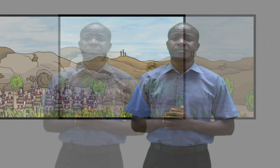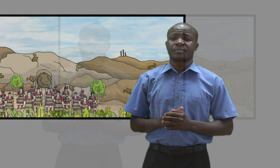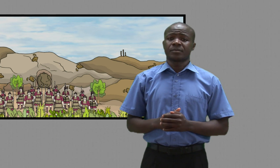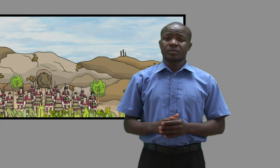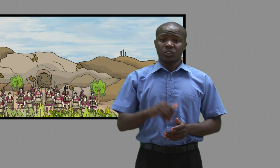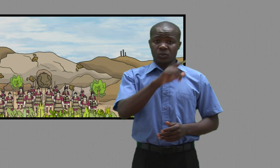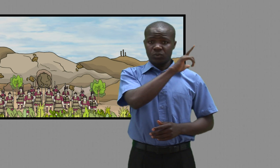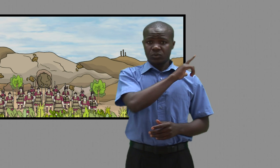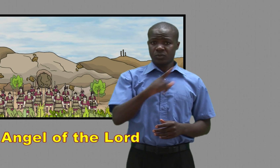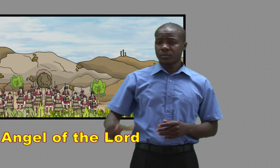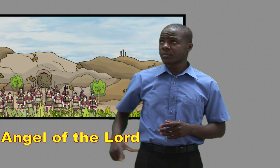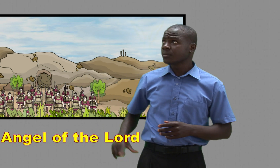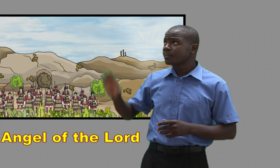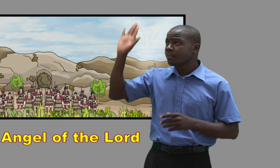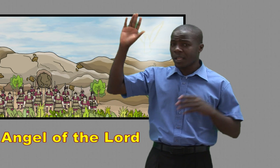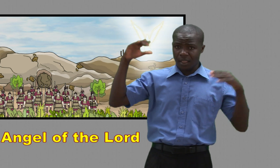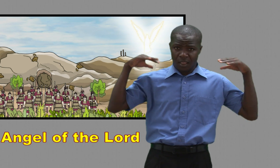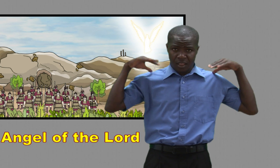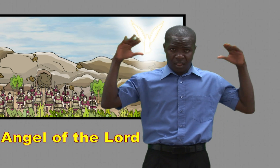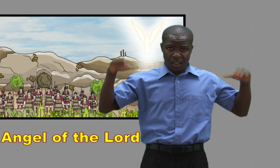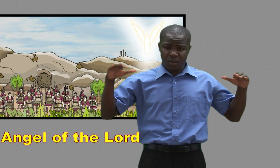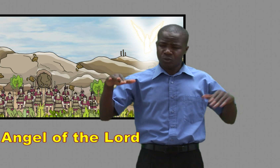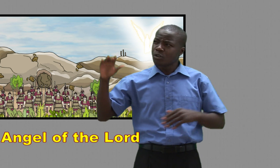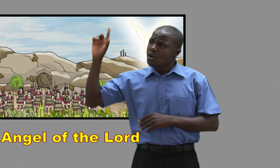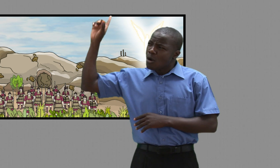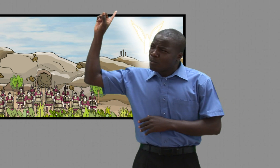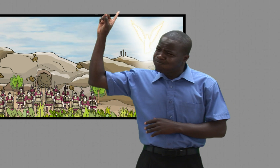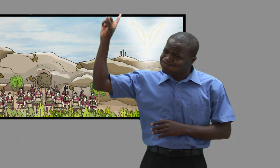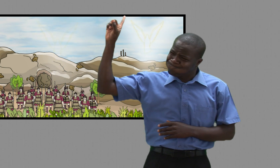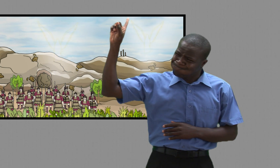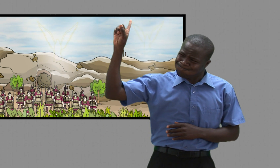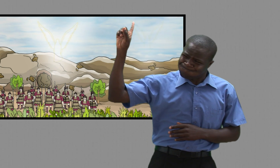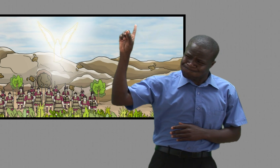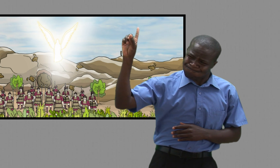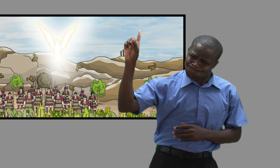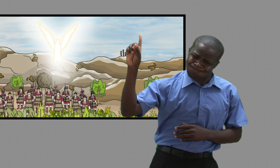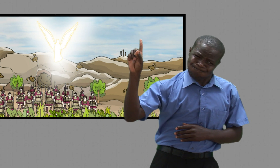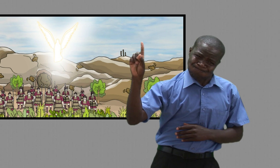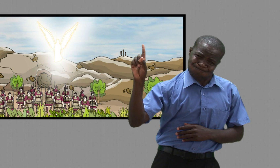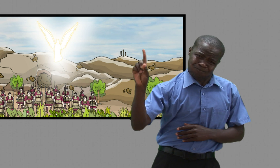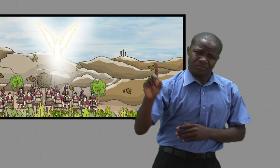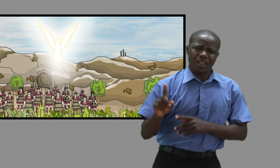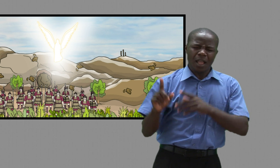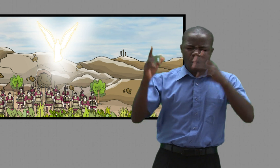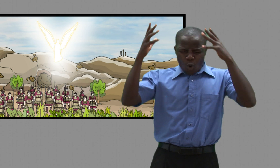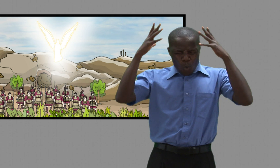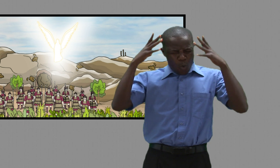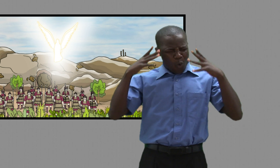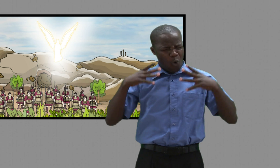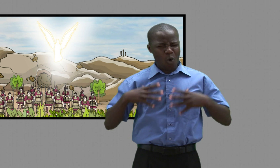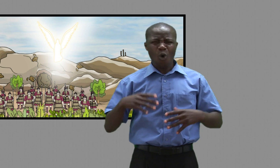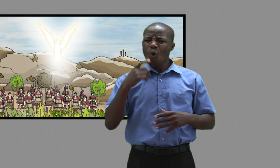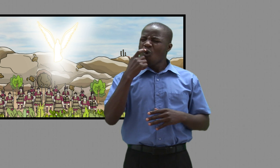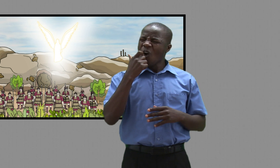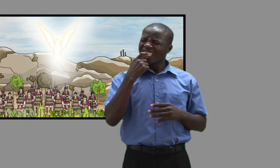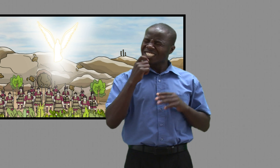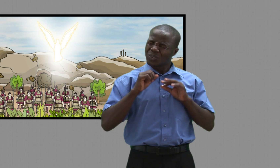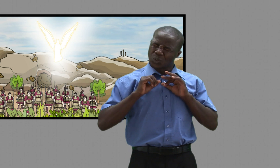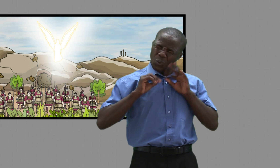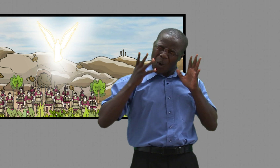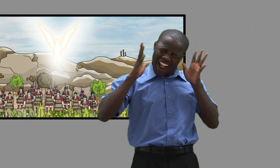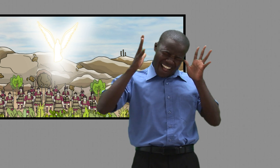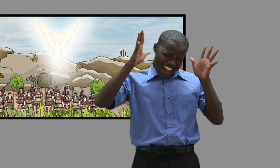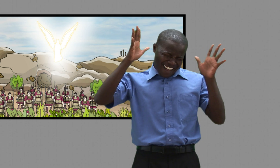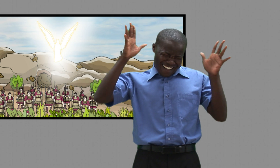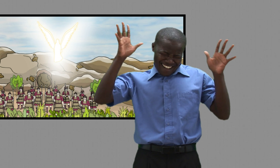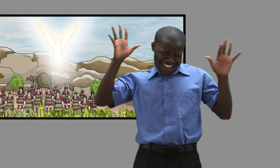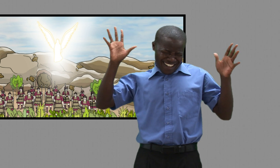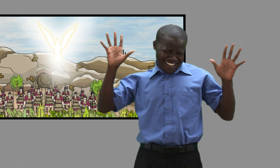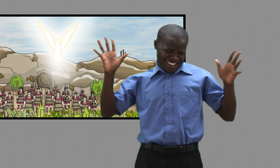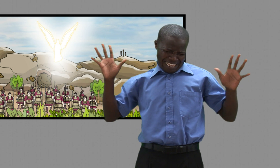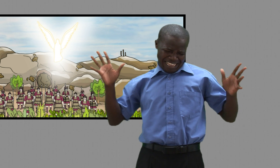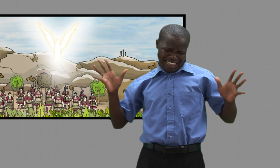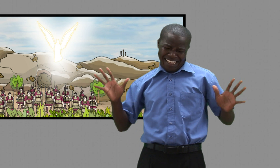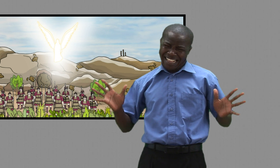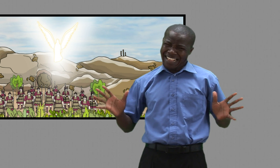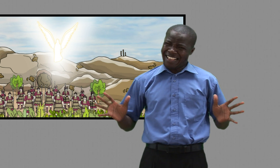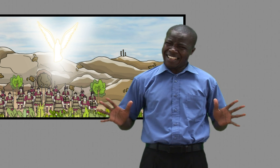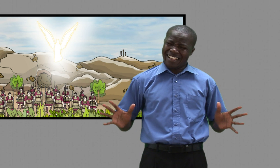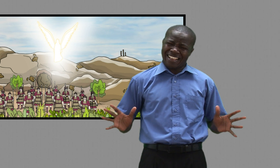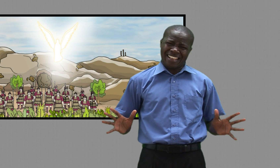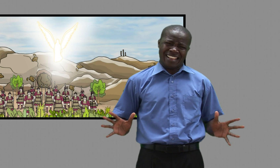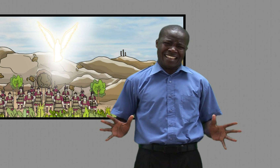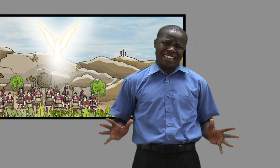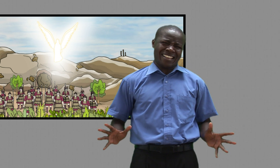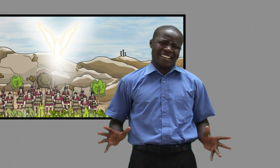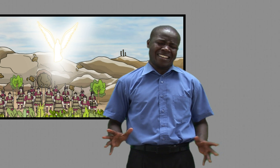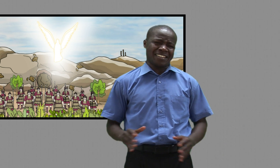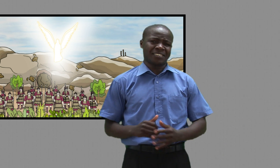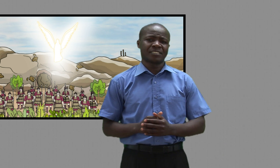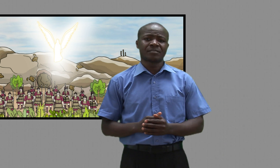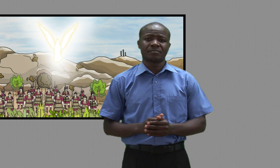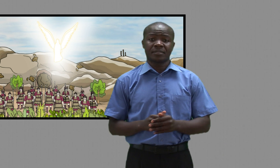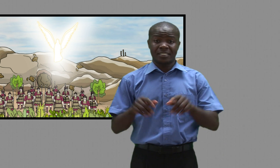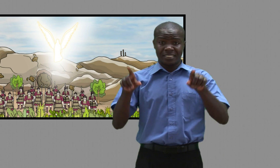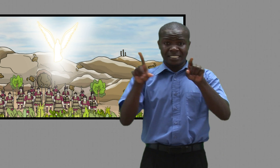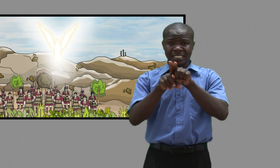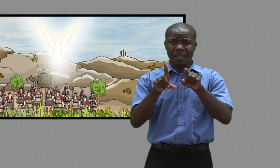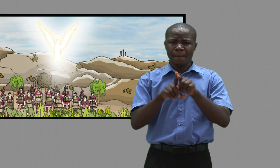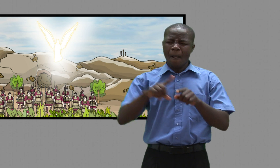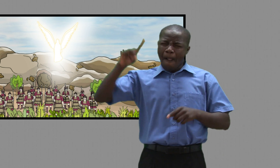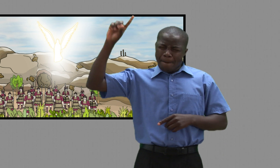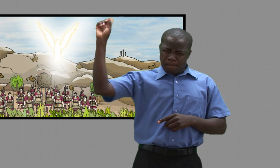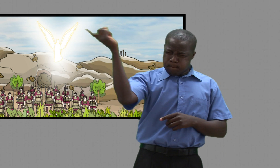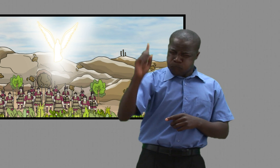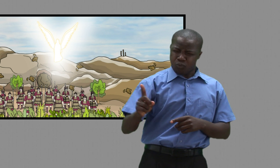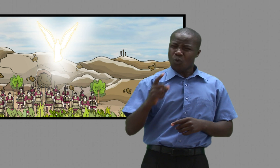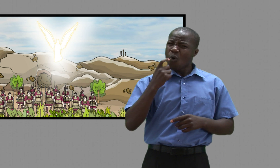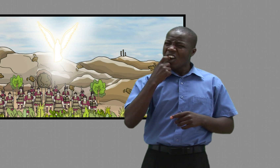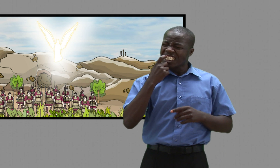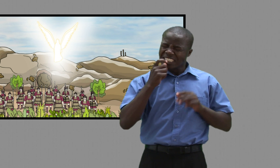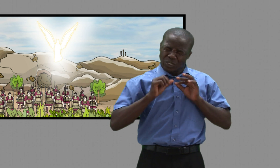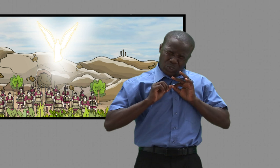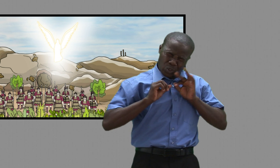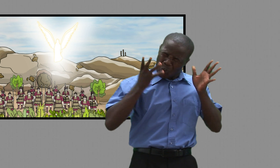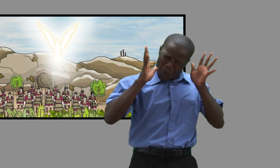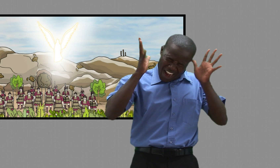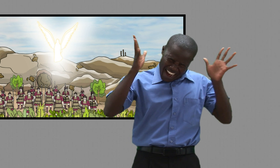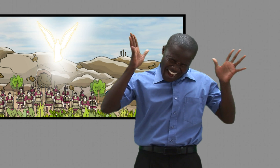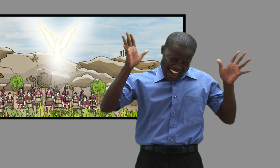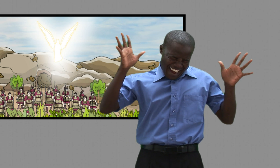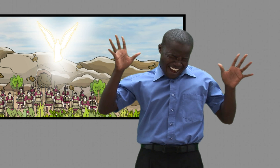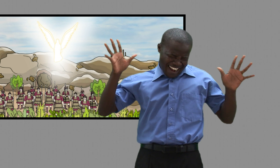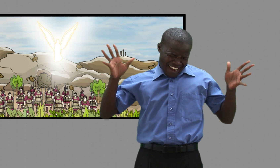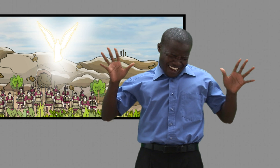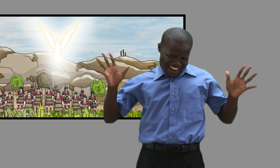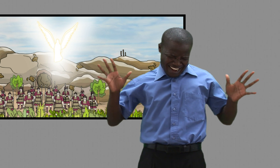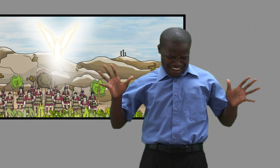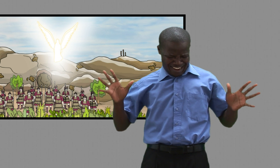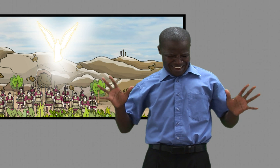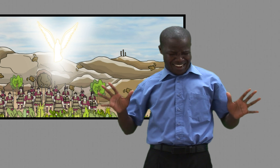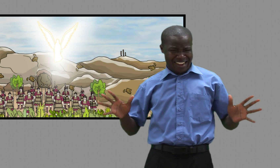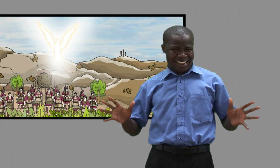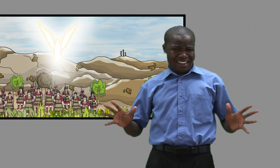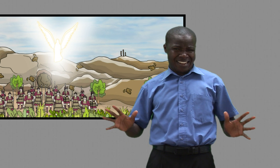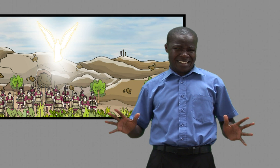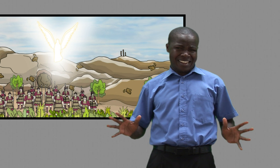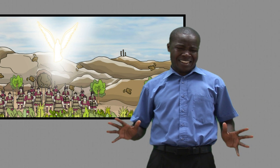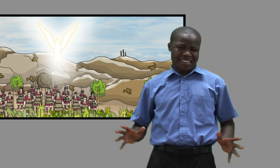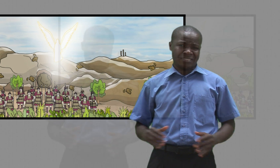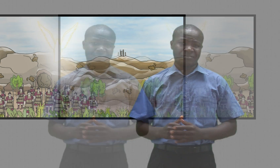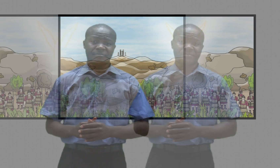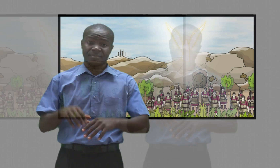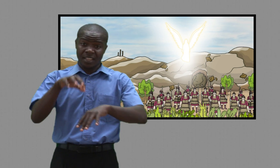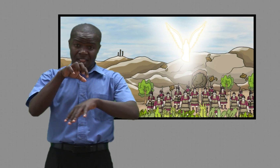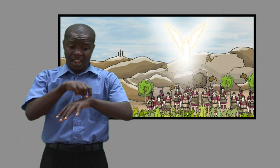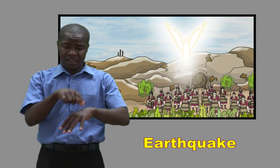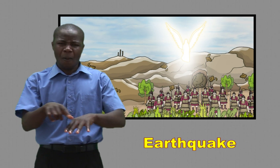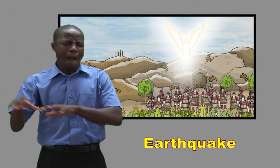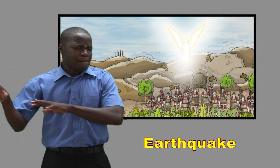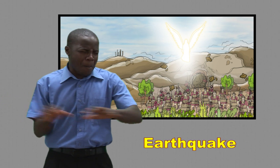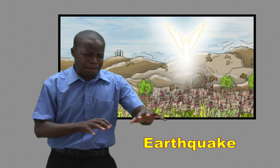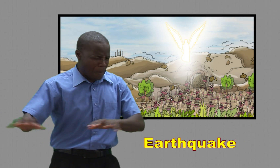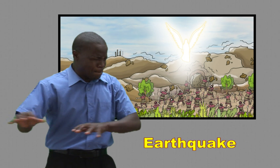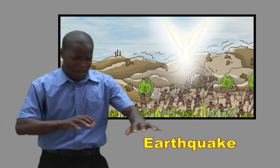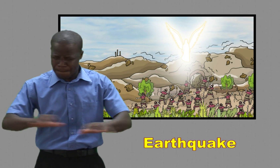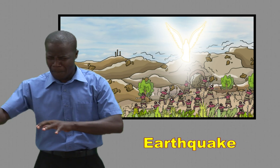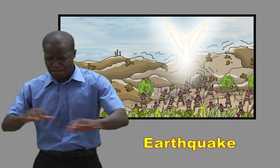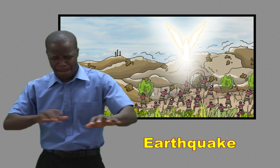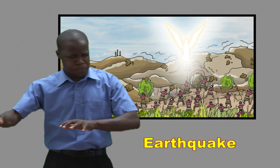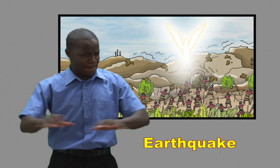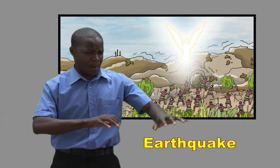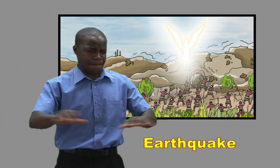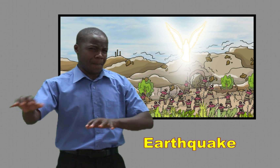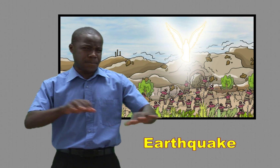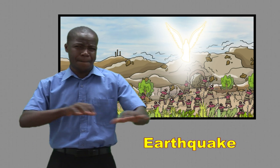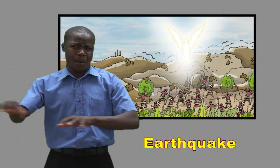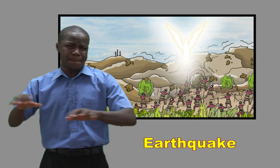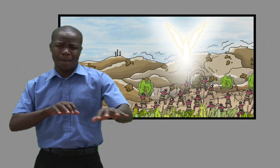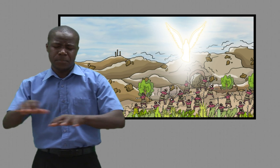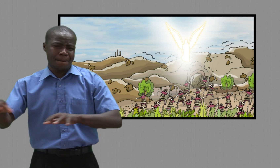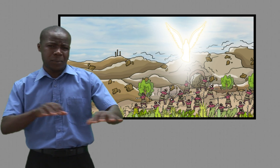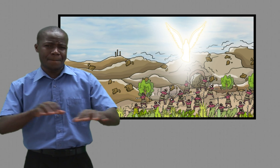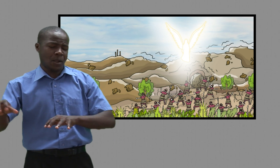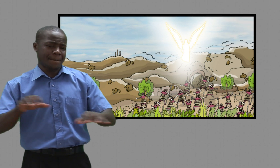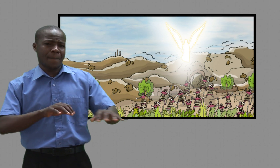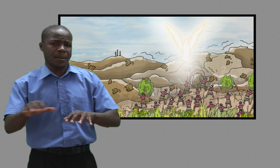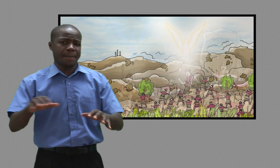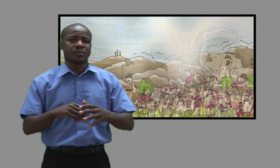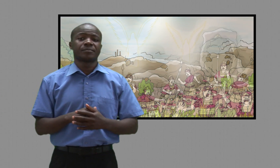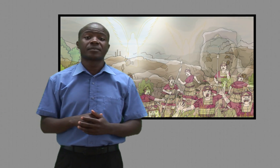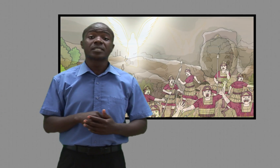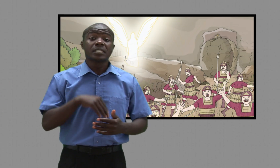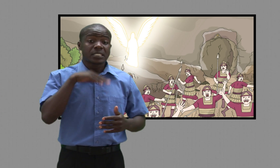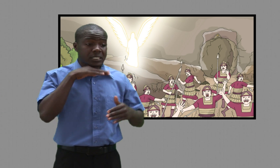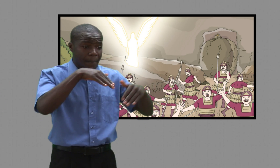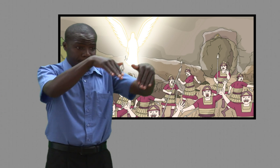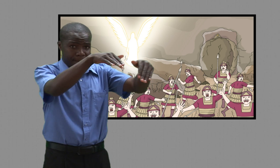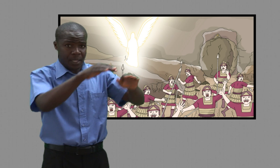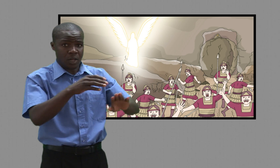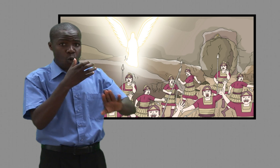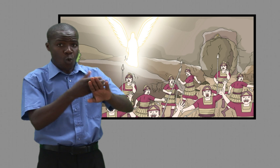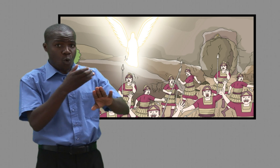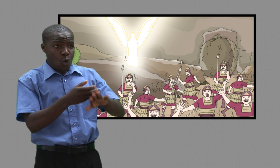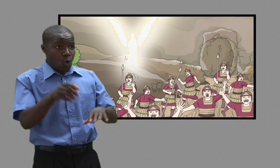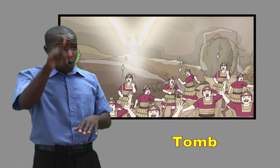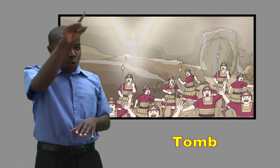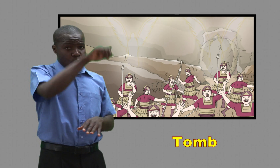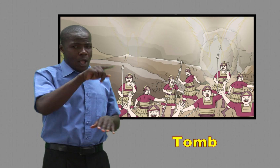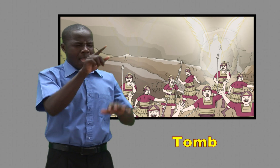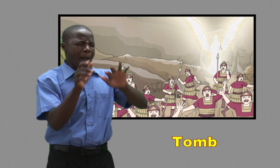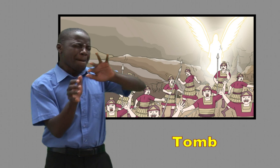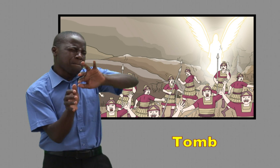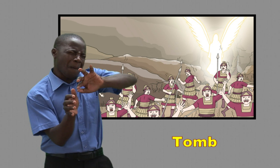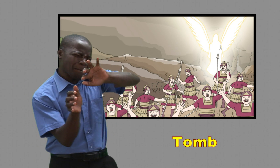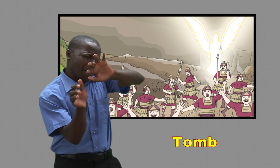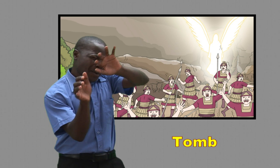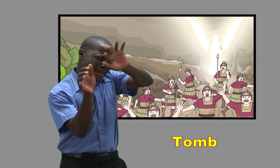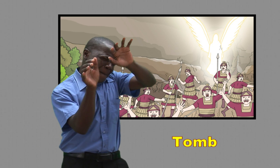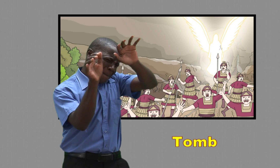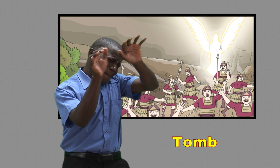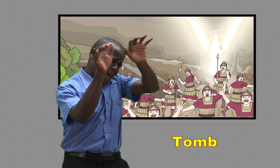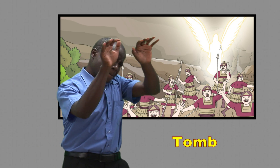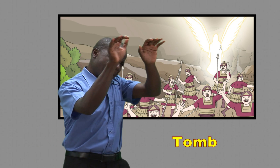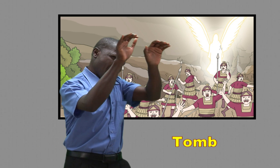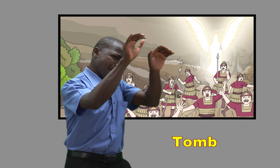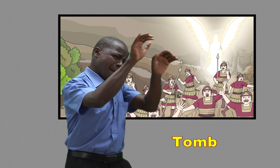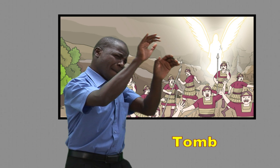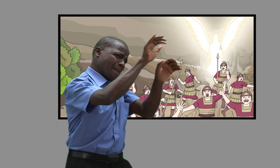Suddenly there was a great earthquake, for an angel of the Lord descended from heaven, rolled away the stone, and sat on it.